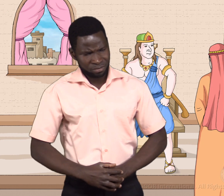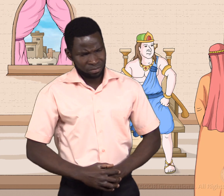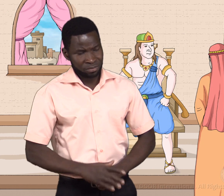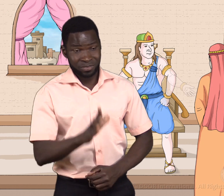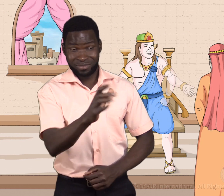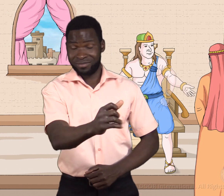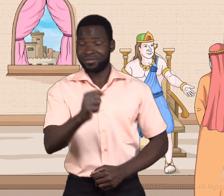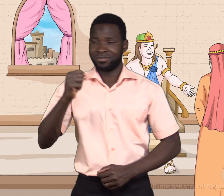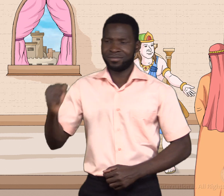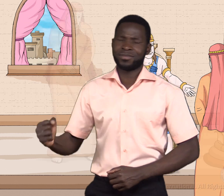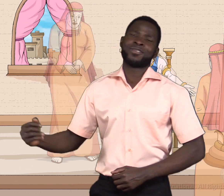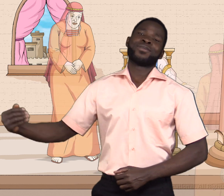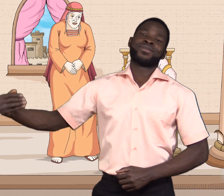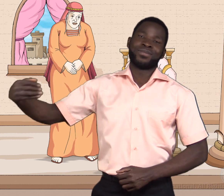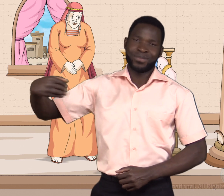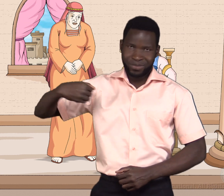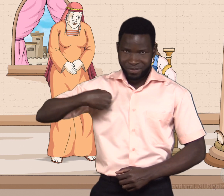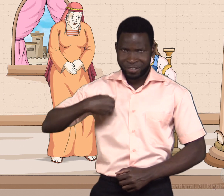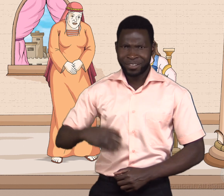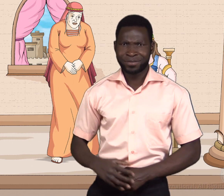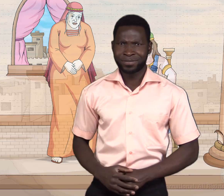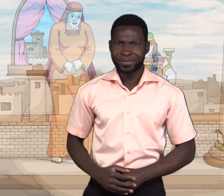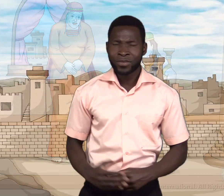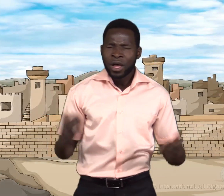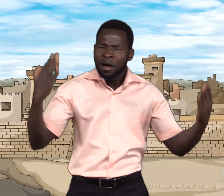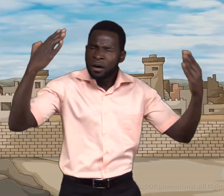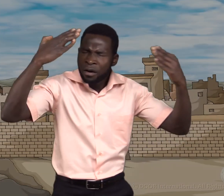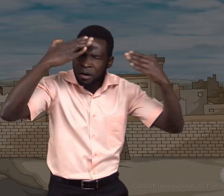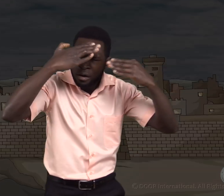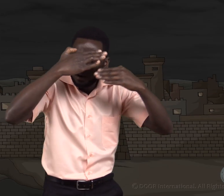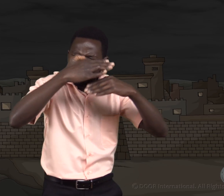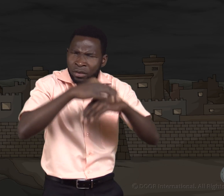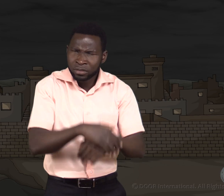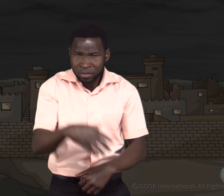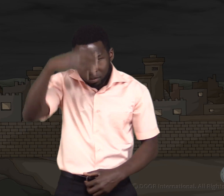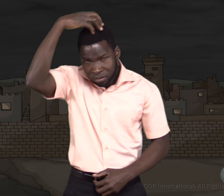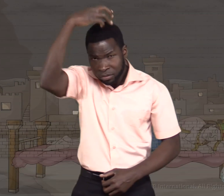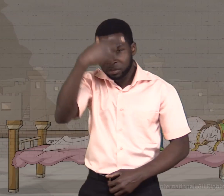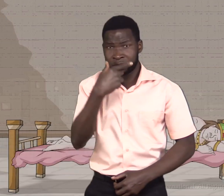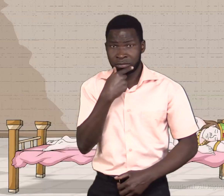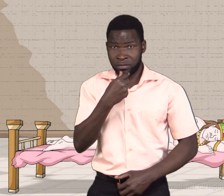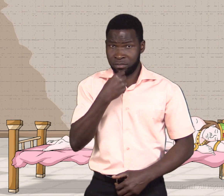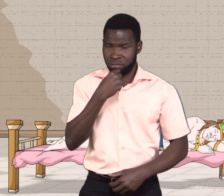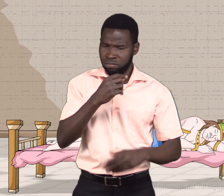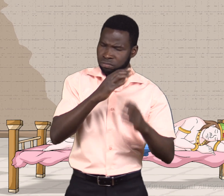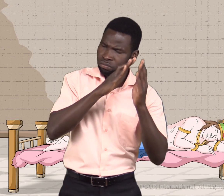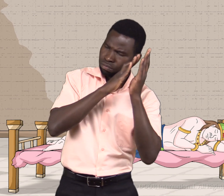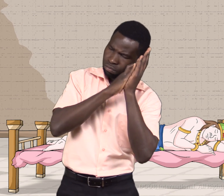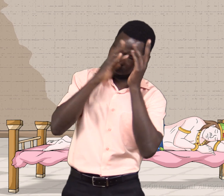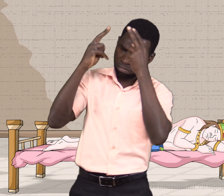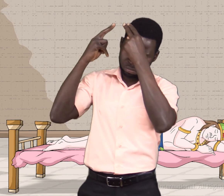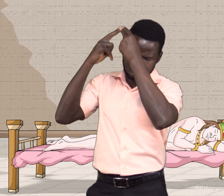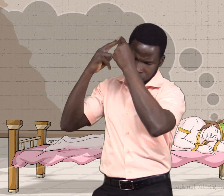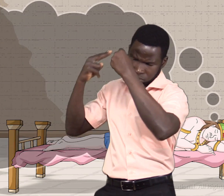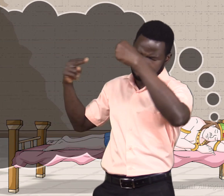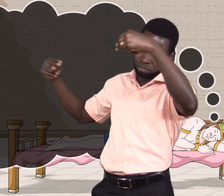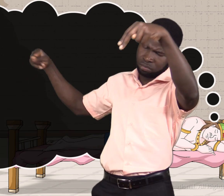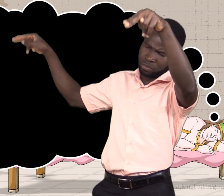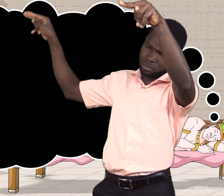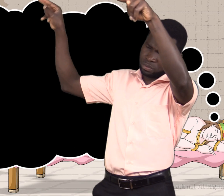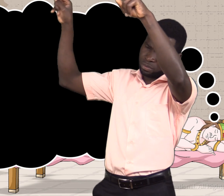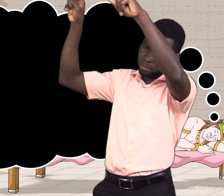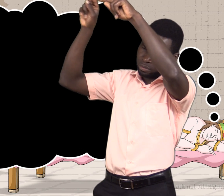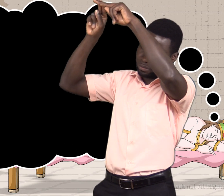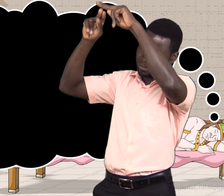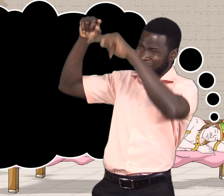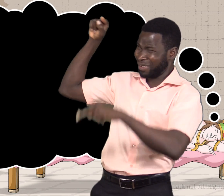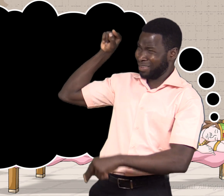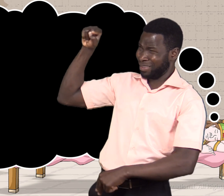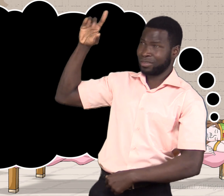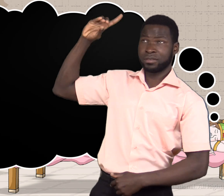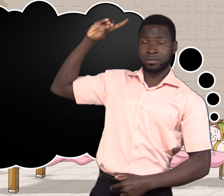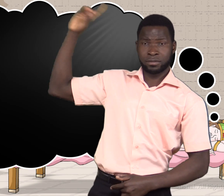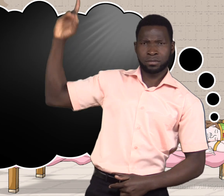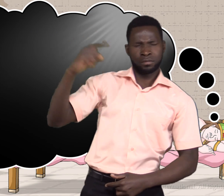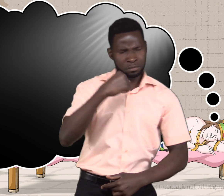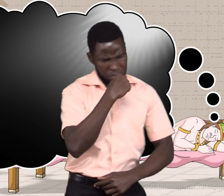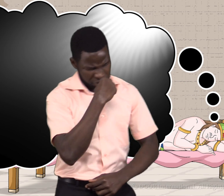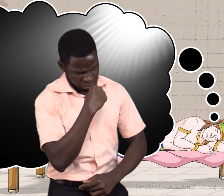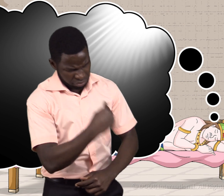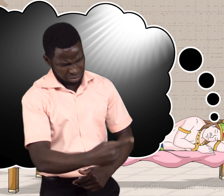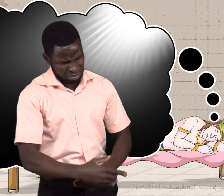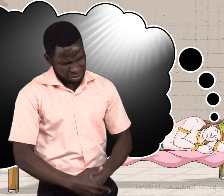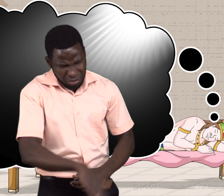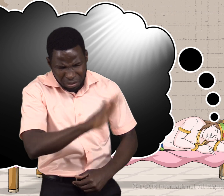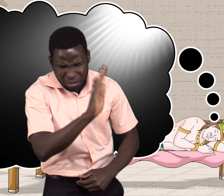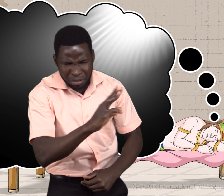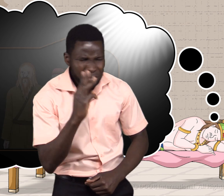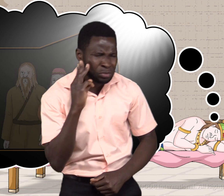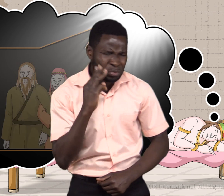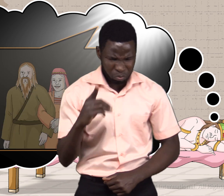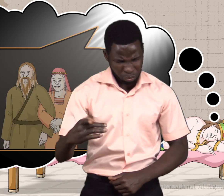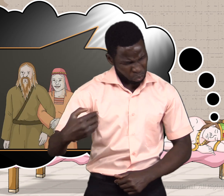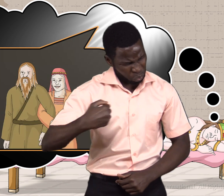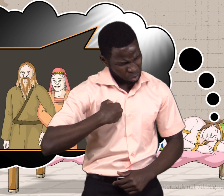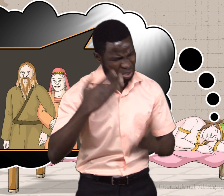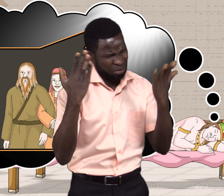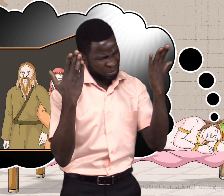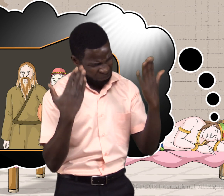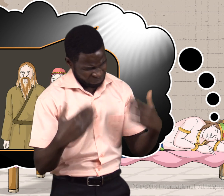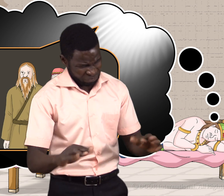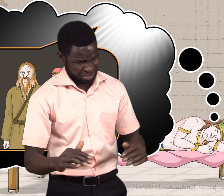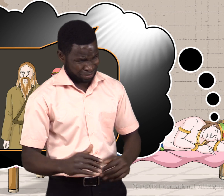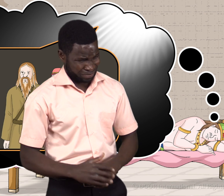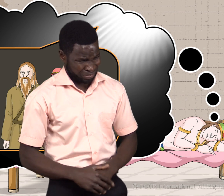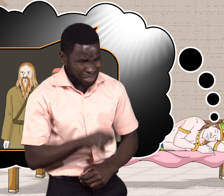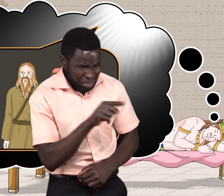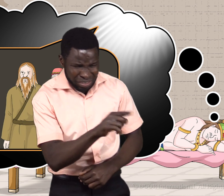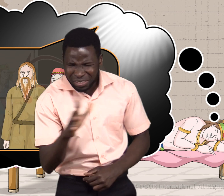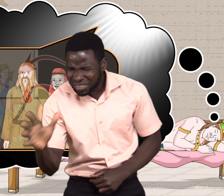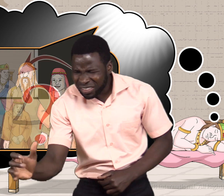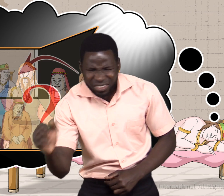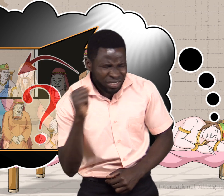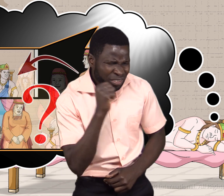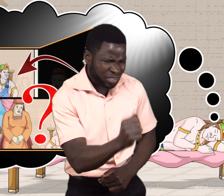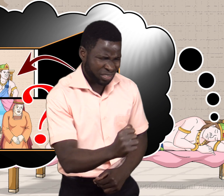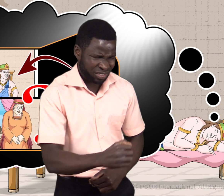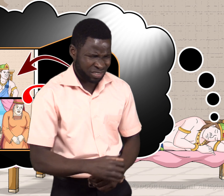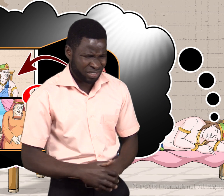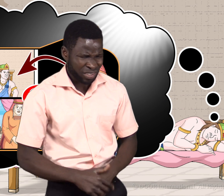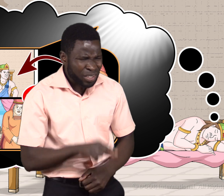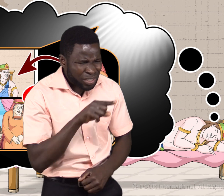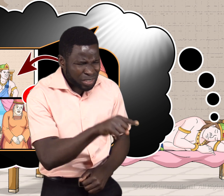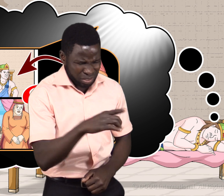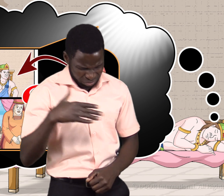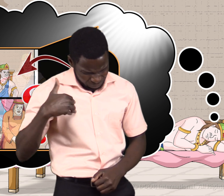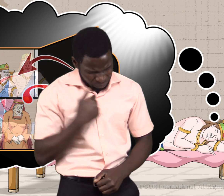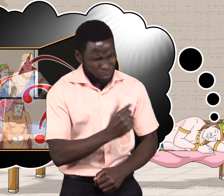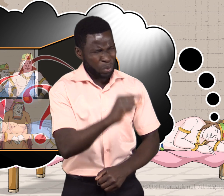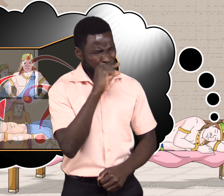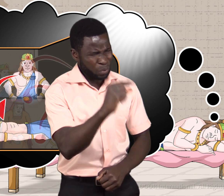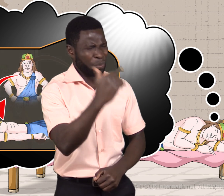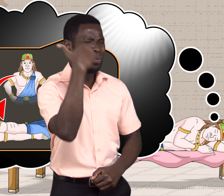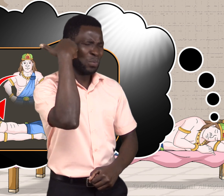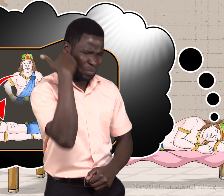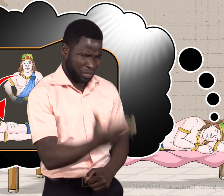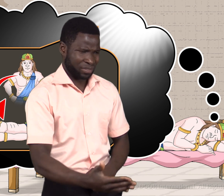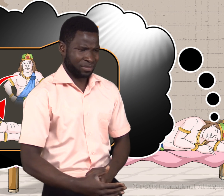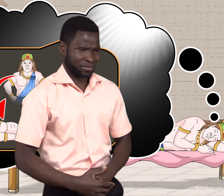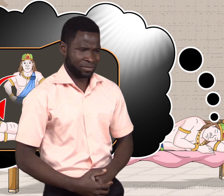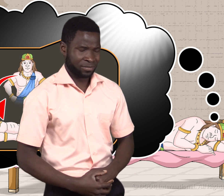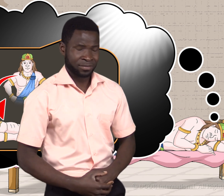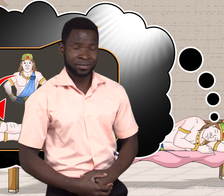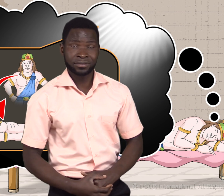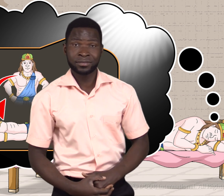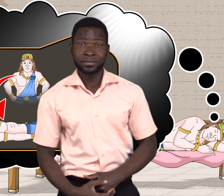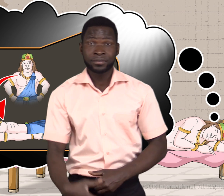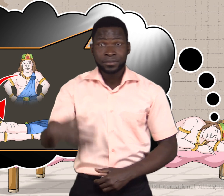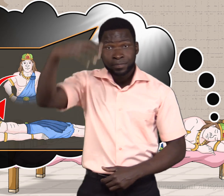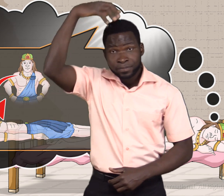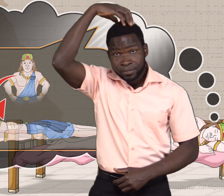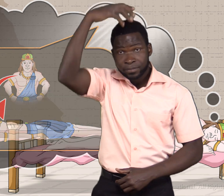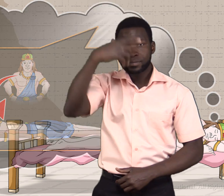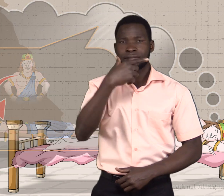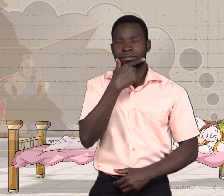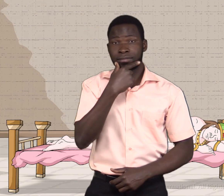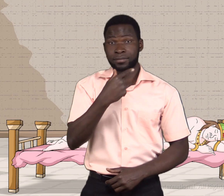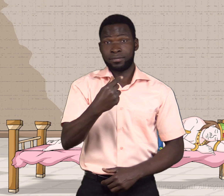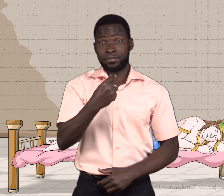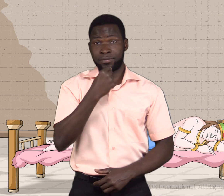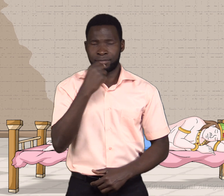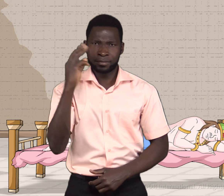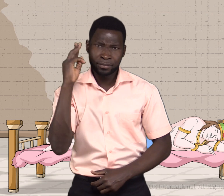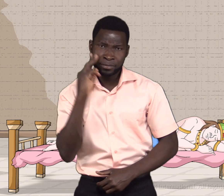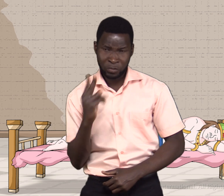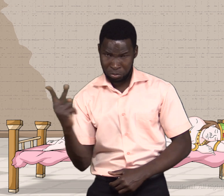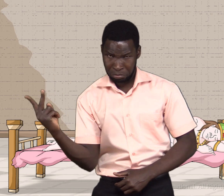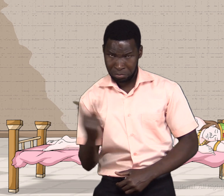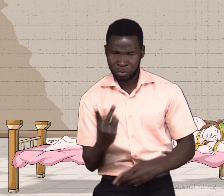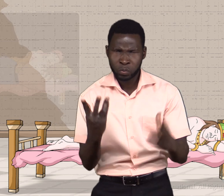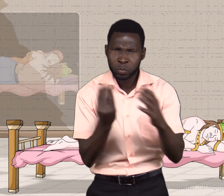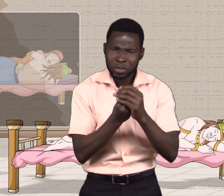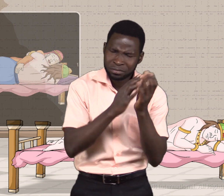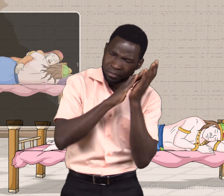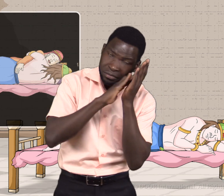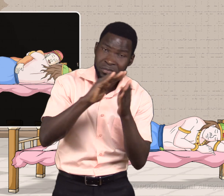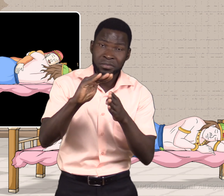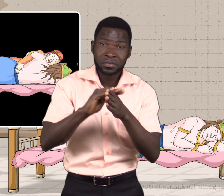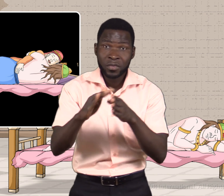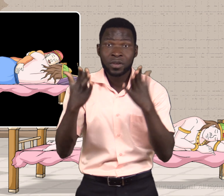One night, however, God came to Abimelech in a dream and told him, “You are as good as dead because of the woman you have taken, for she is a married woman.”